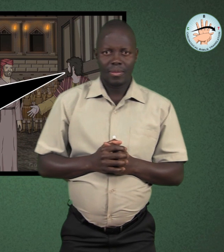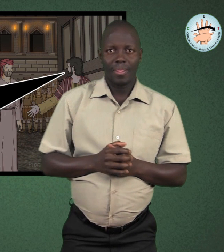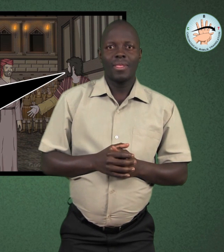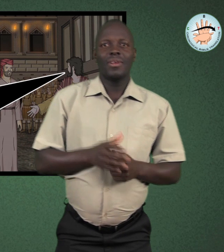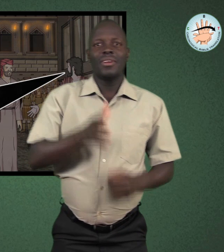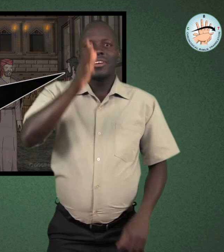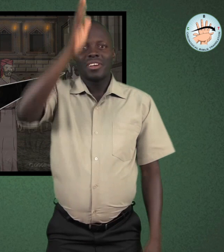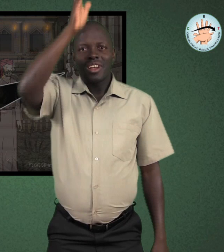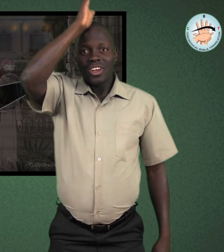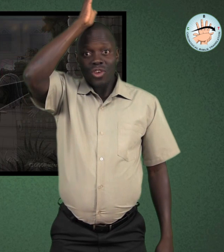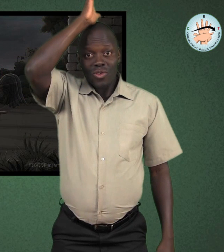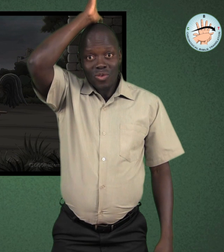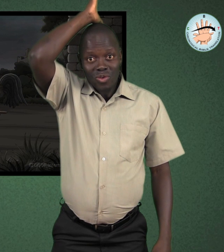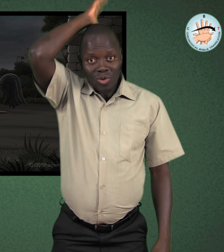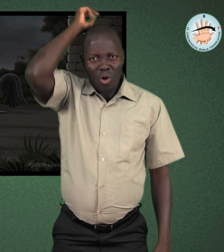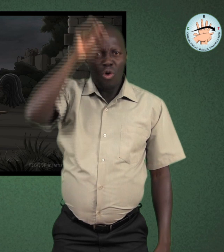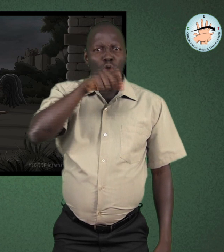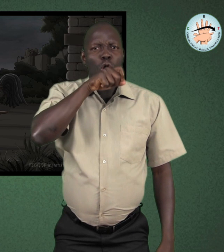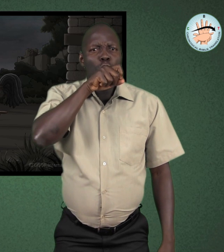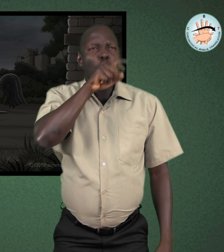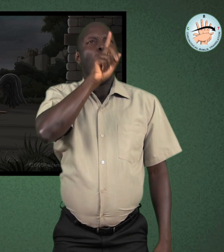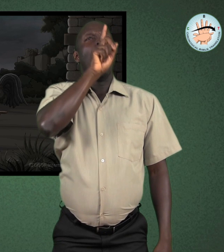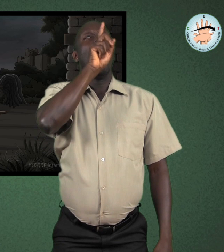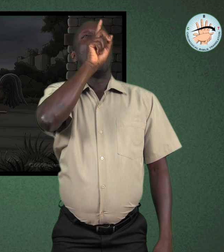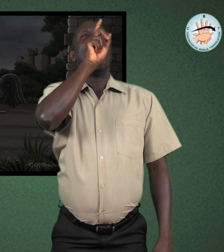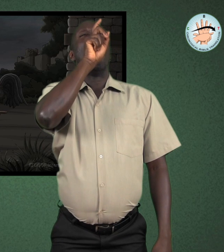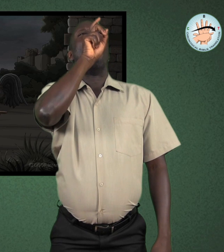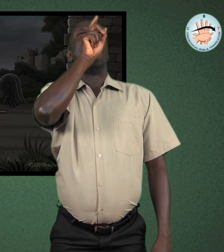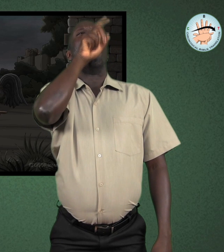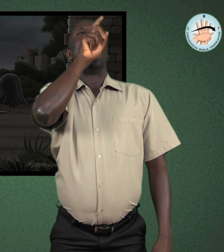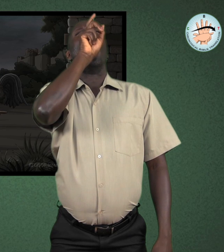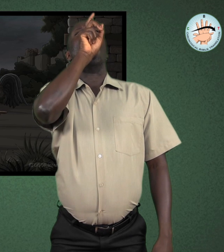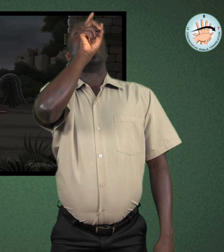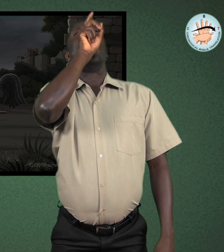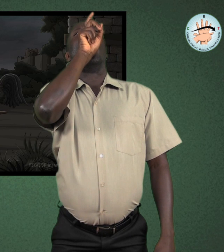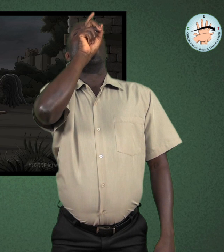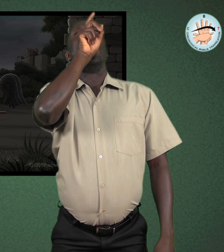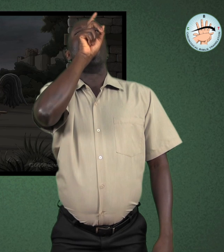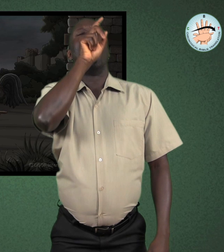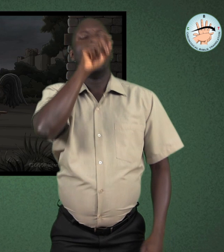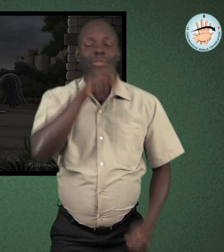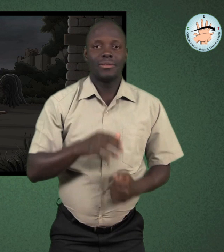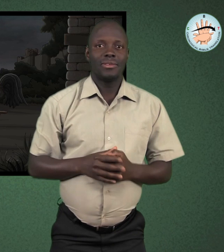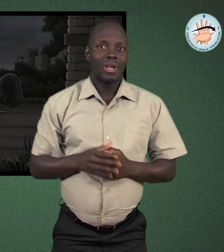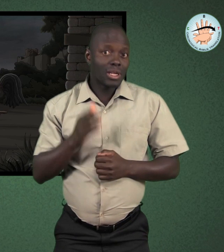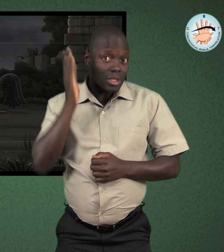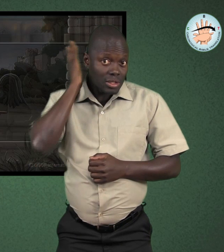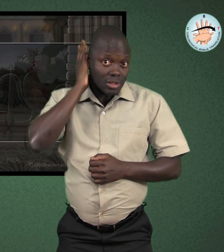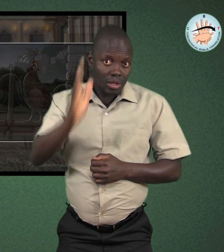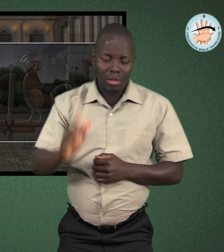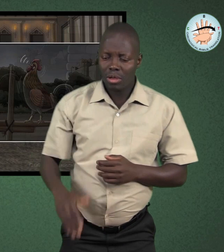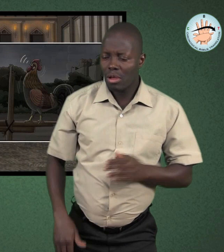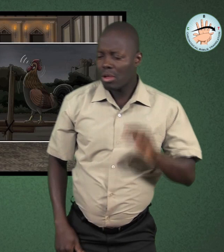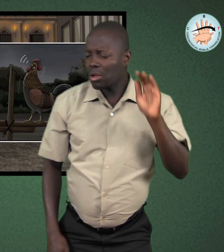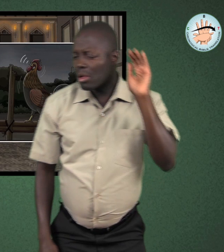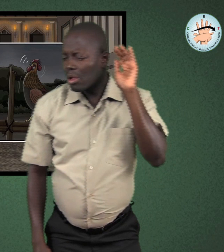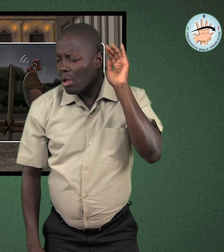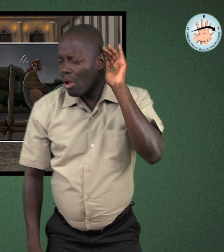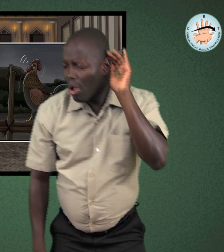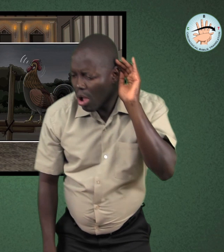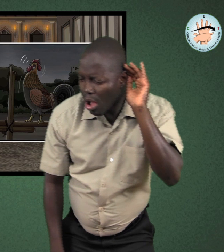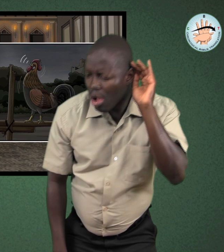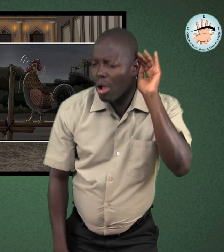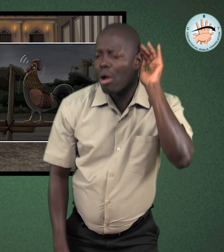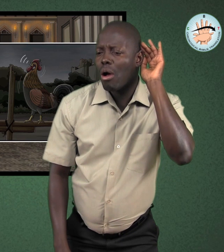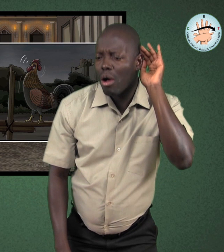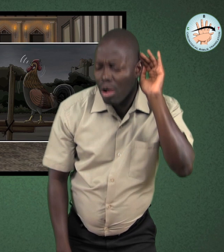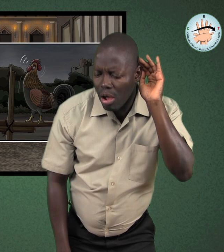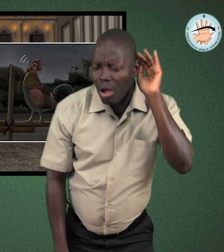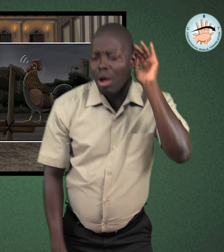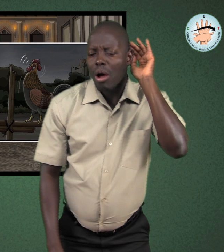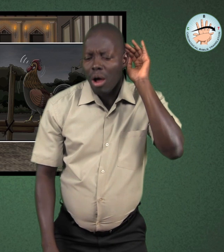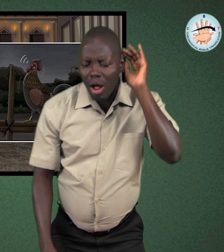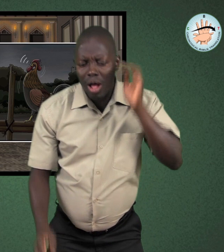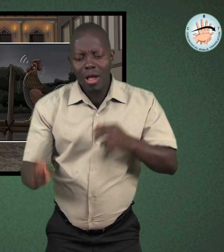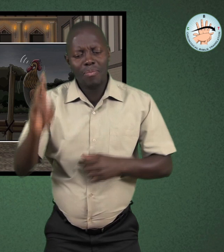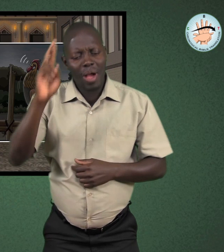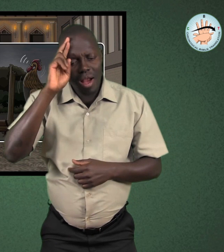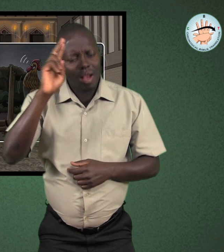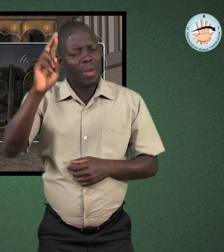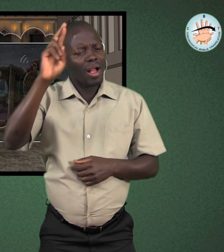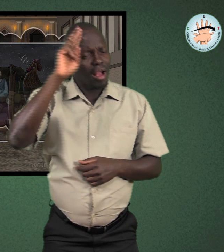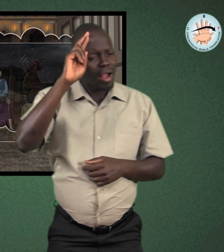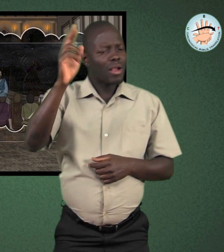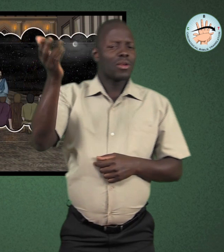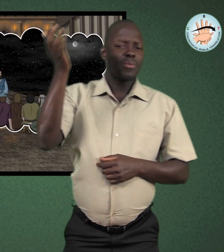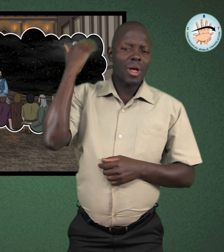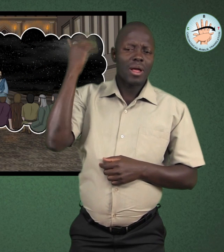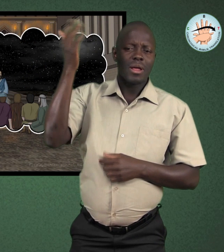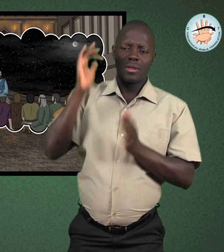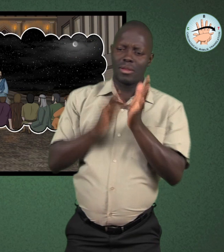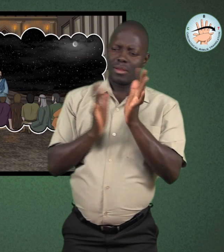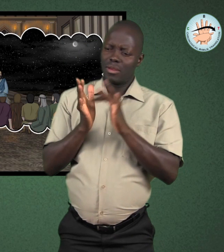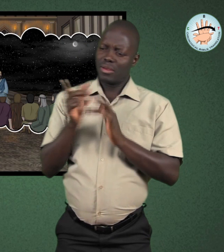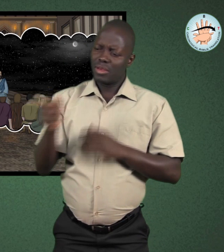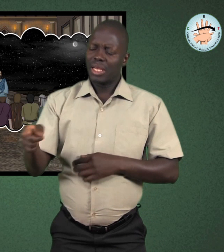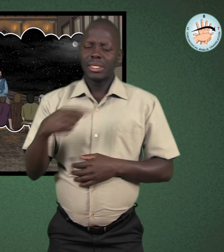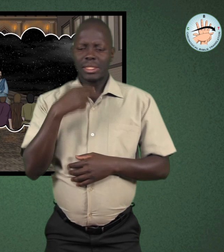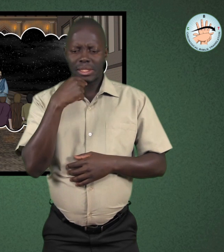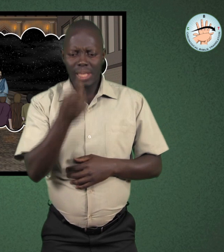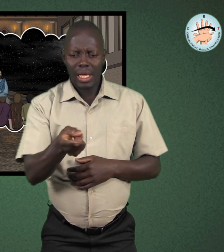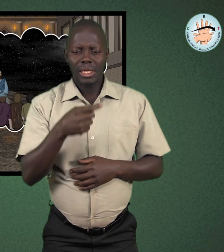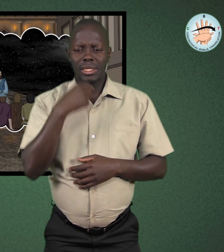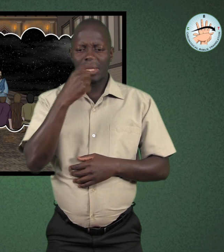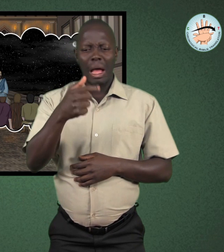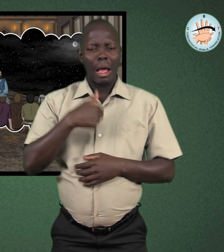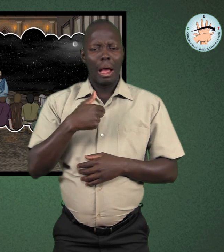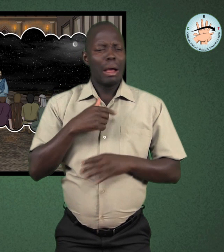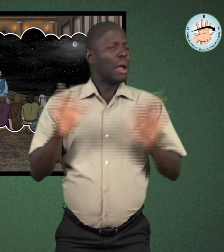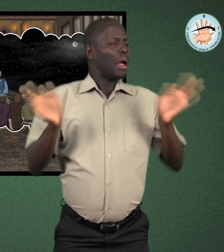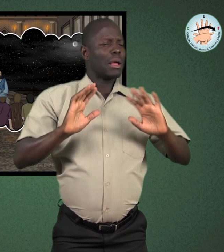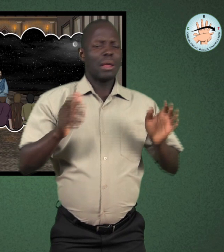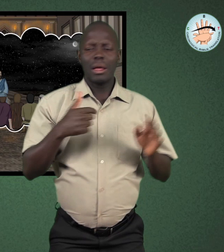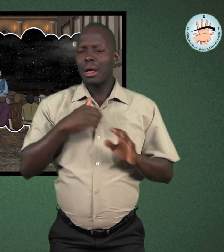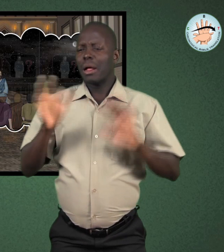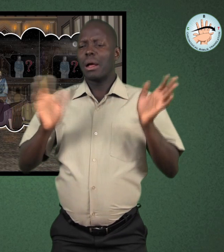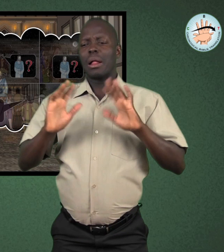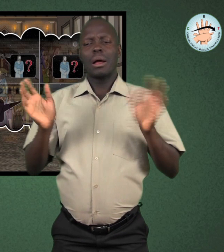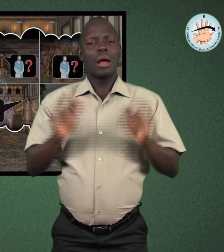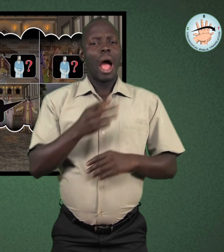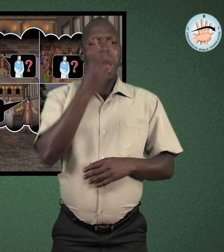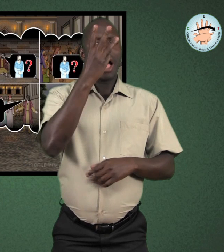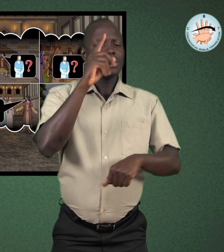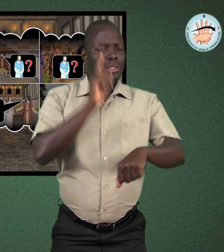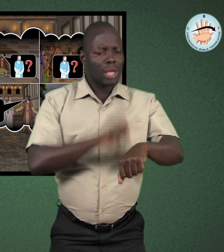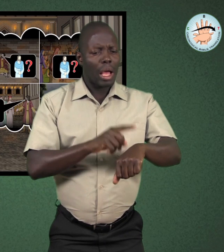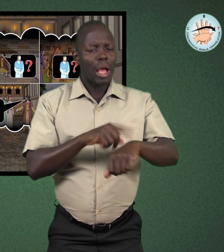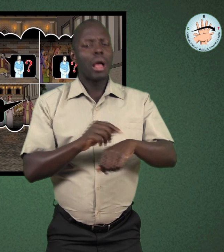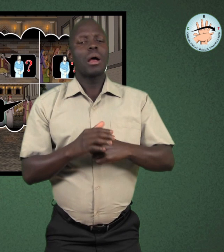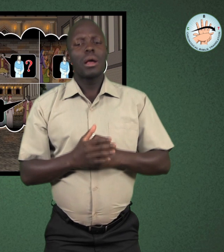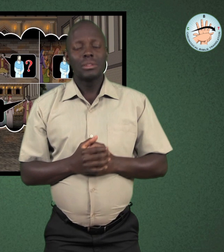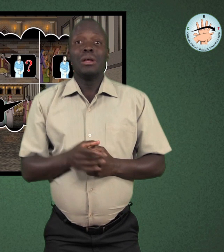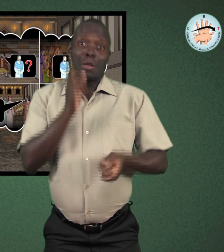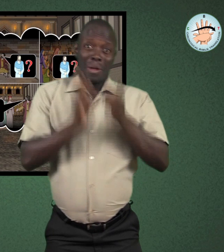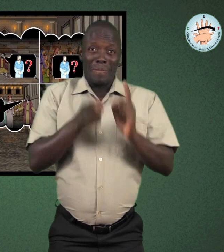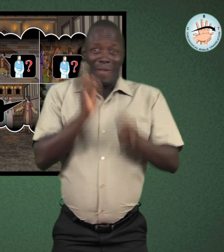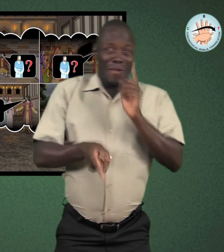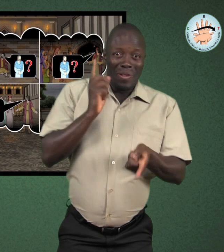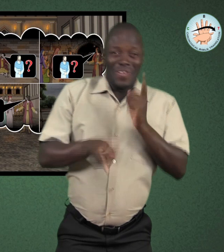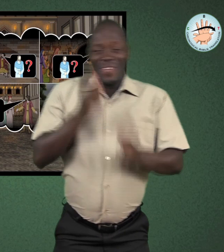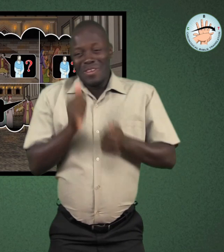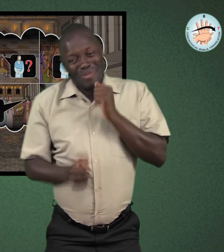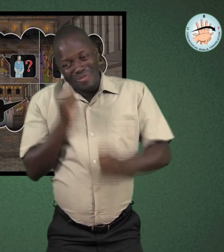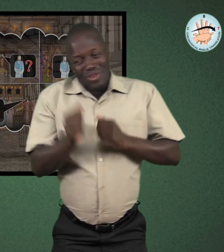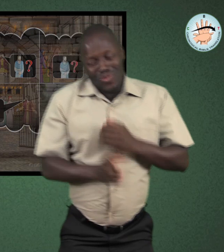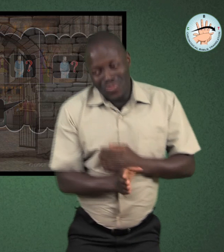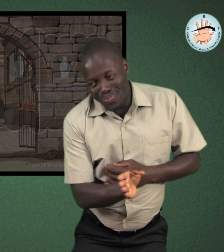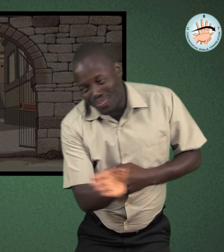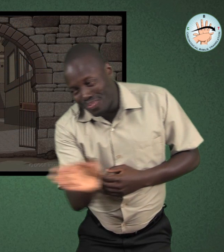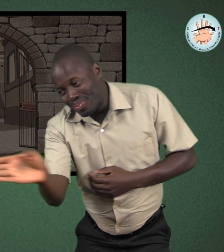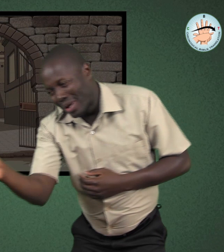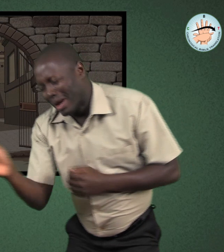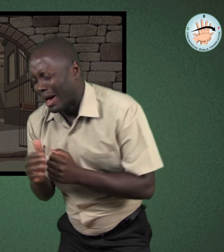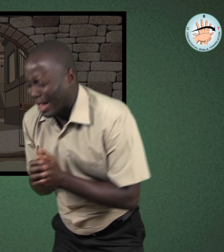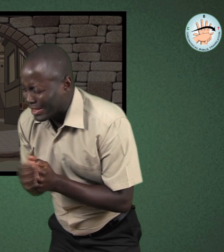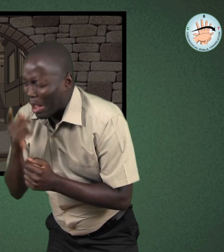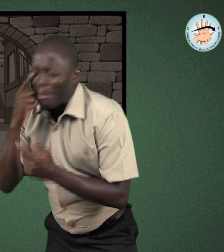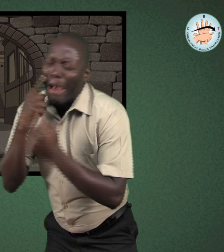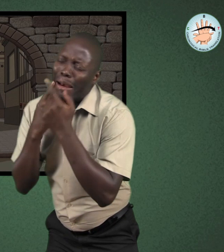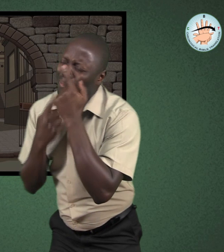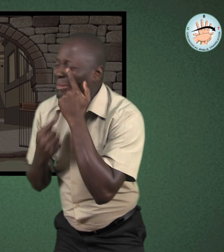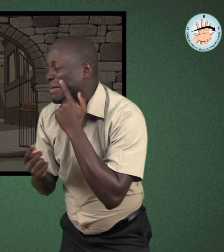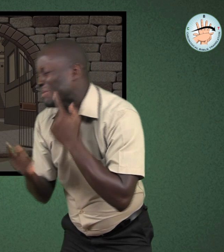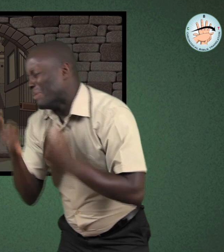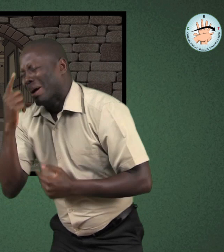And immediately a rooster crowed. Then Peter remembered the word that Jesus had spoken: “Before the rooster crows, you will deny Me three times.”